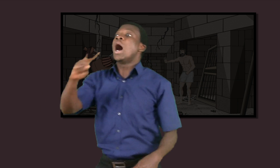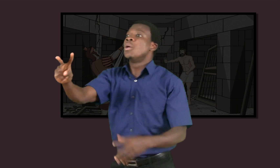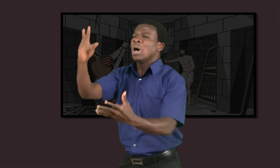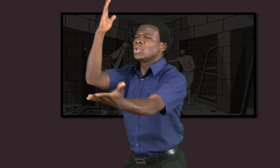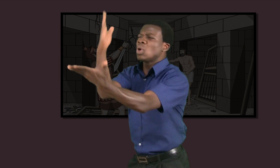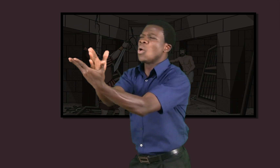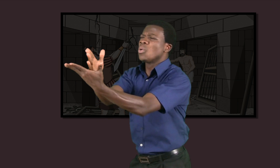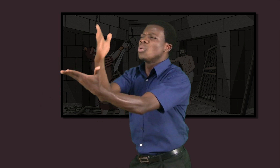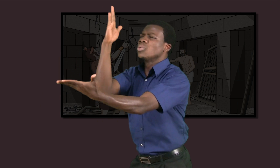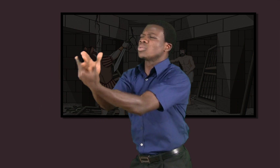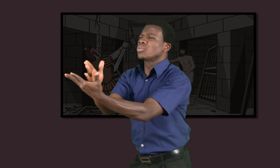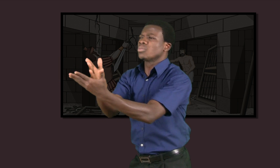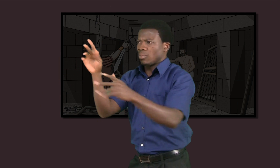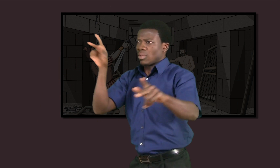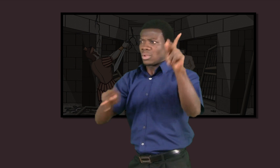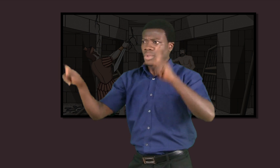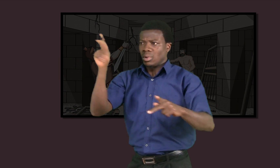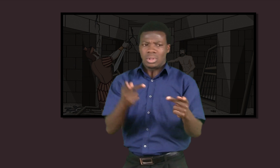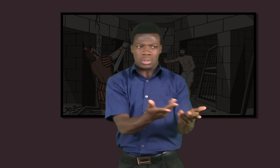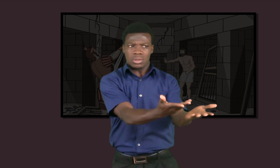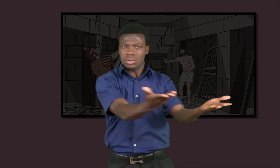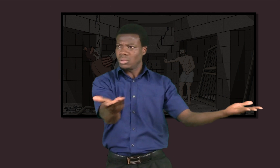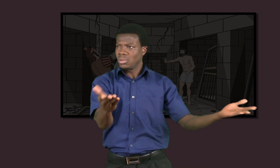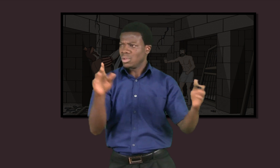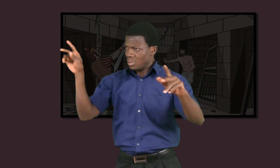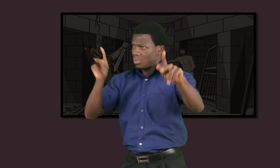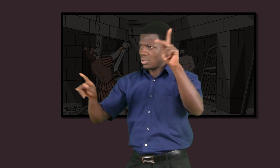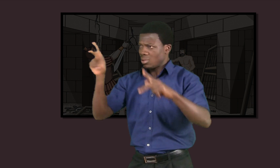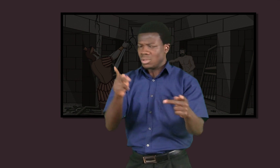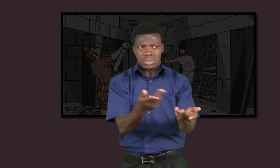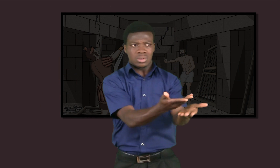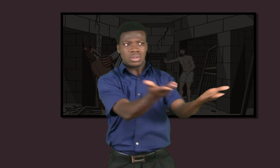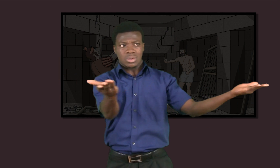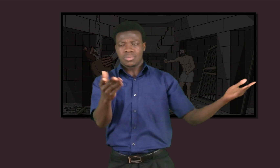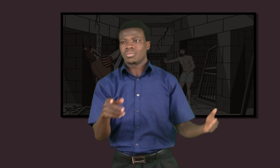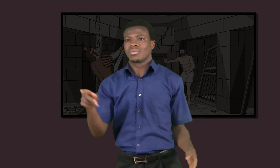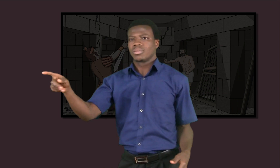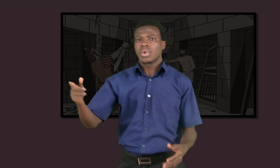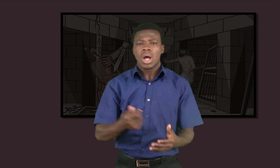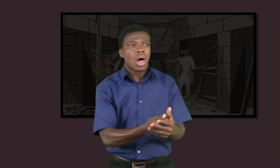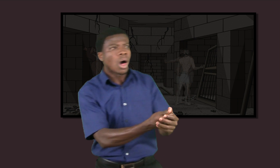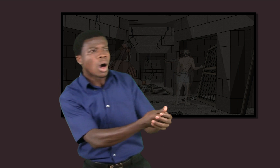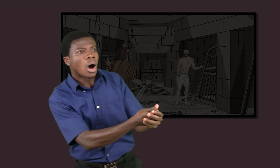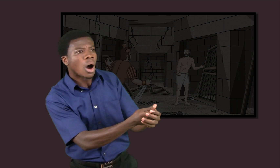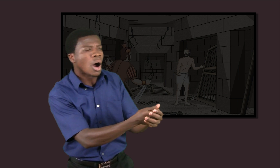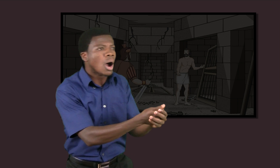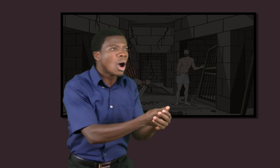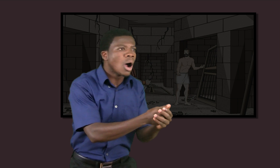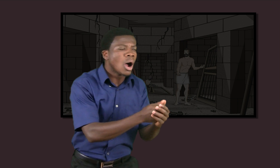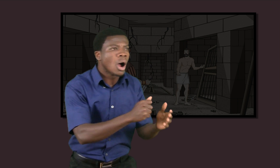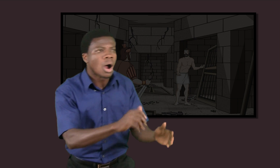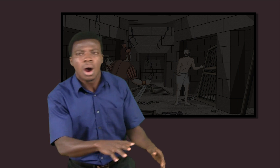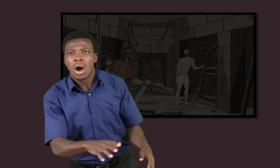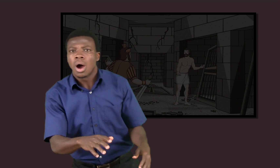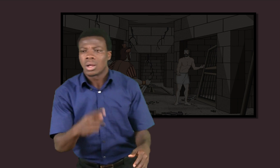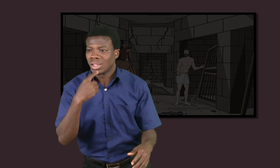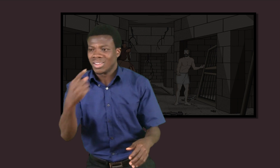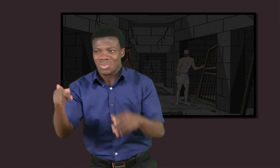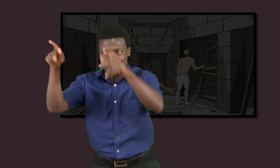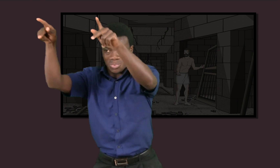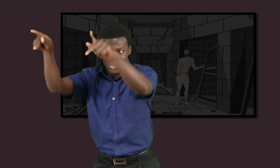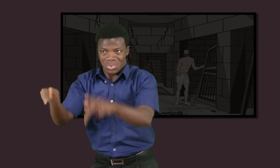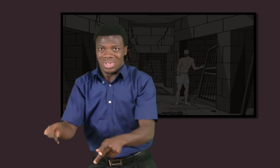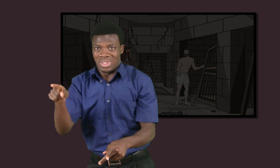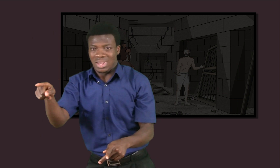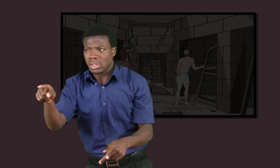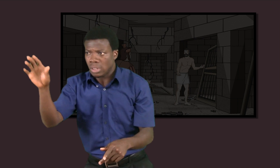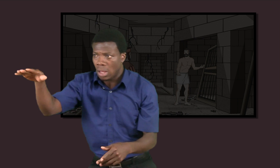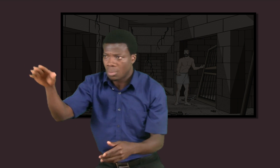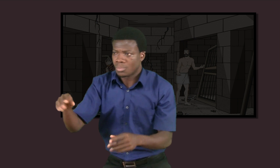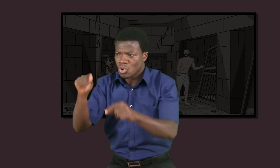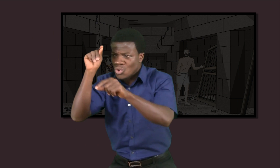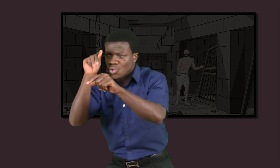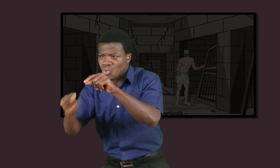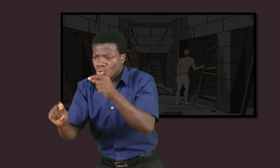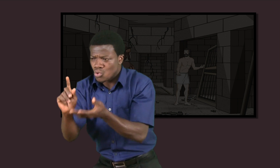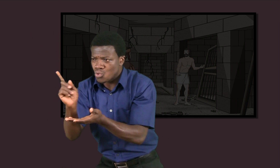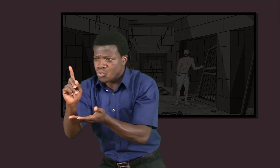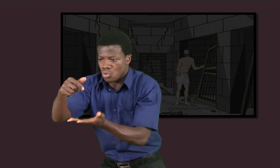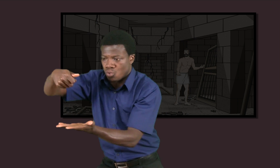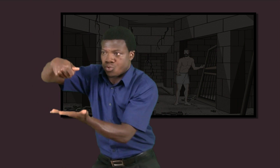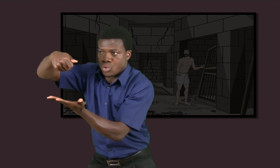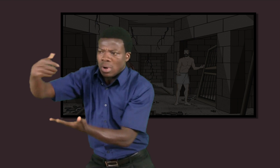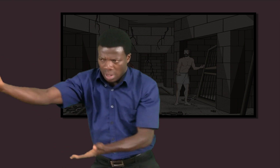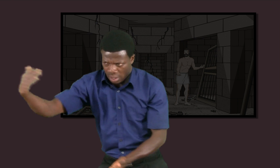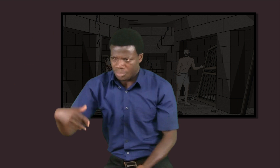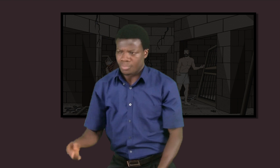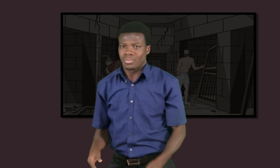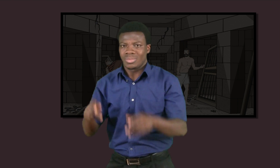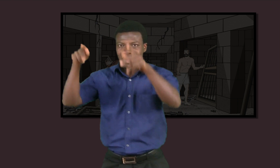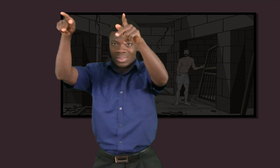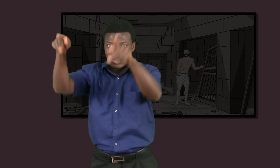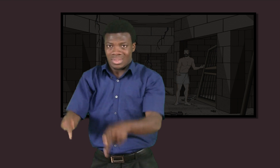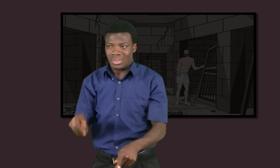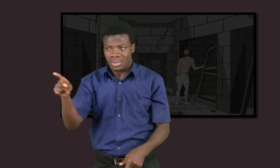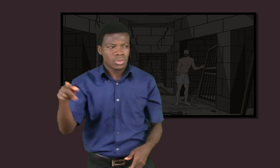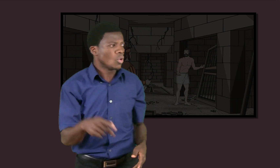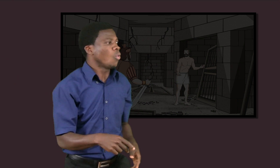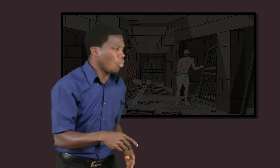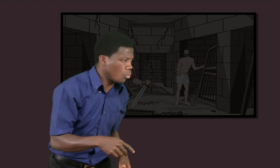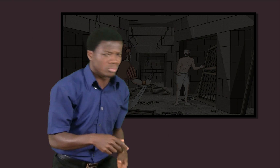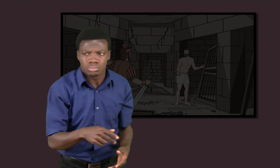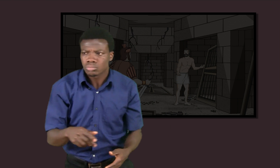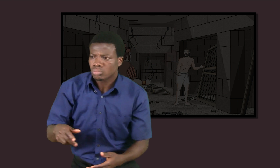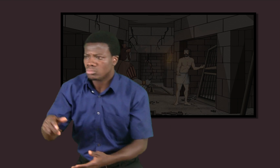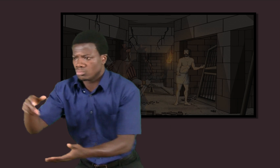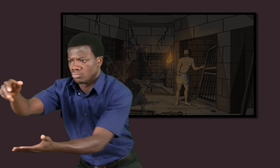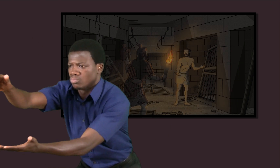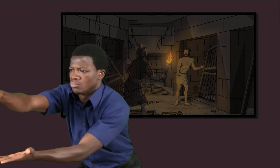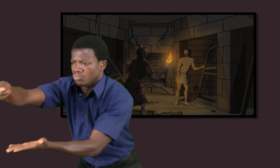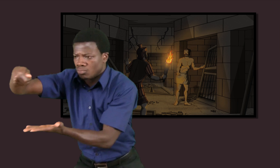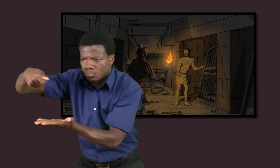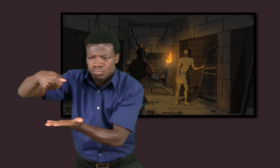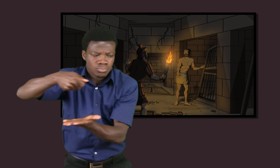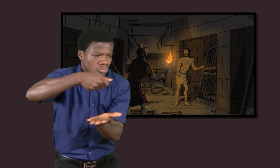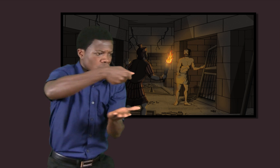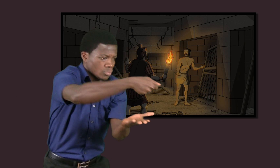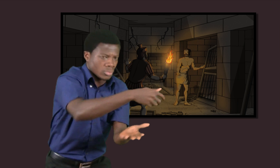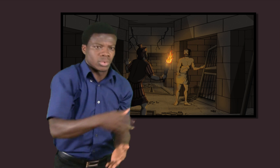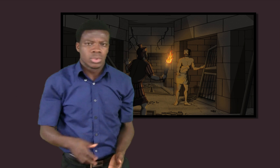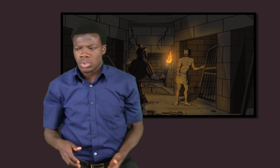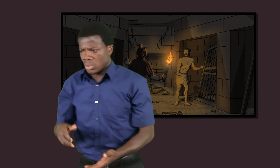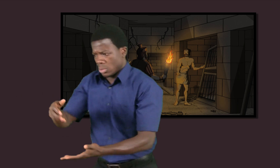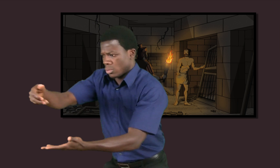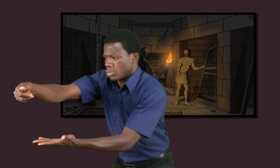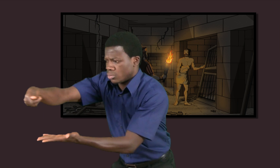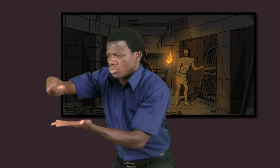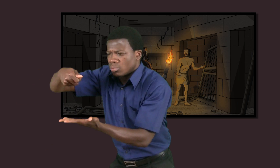But Paul called out in a loud voice, “Do not harm yourself! We are all here!”